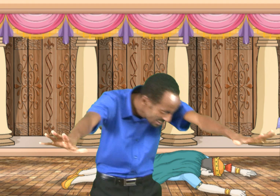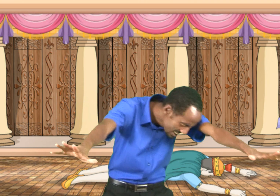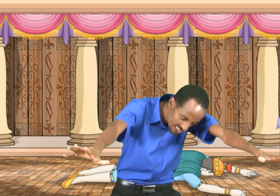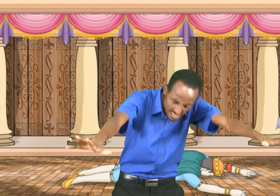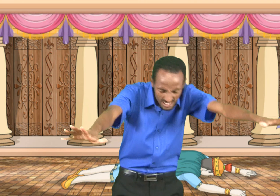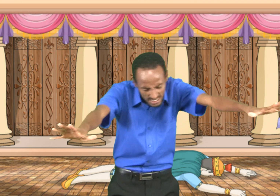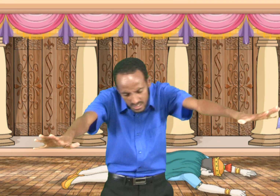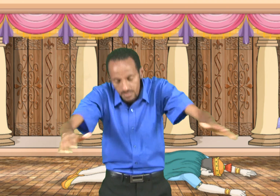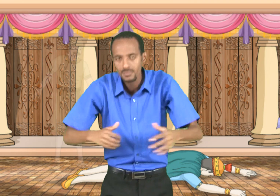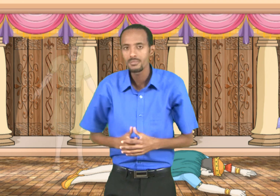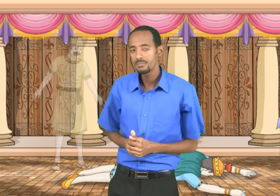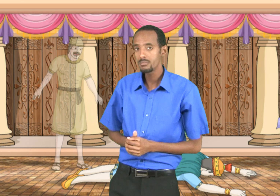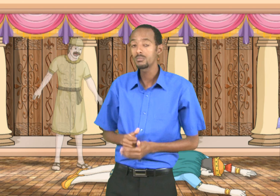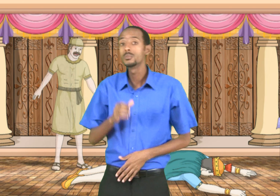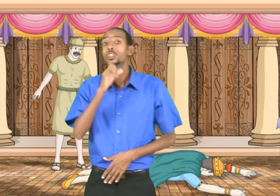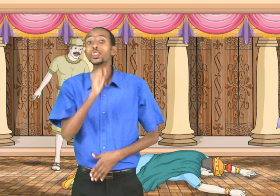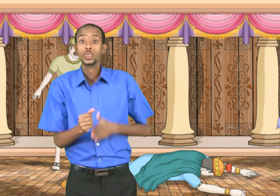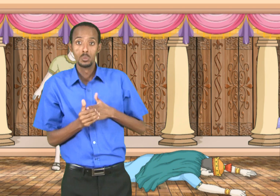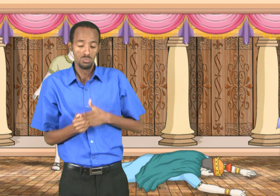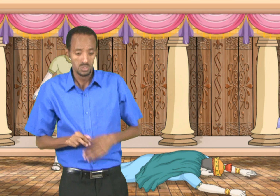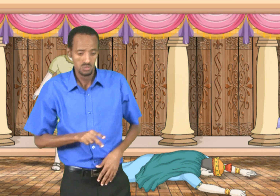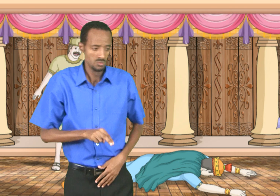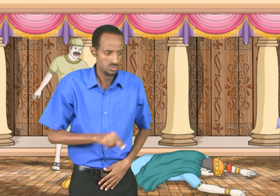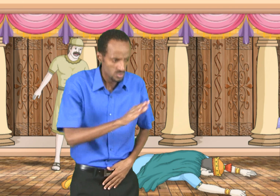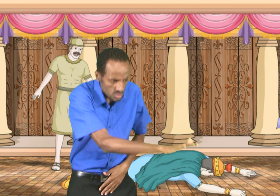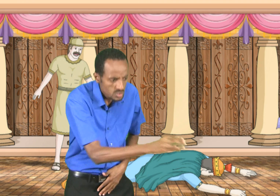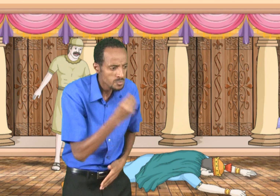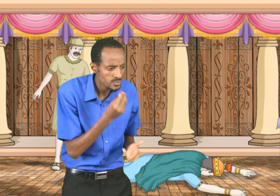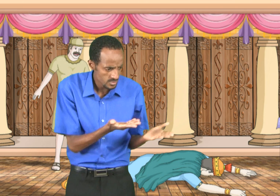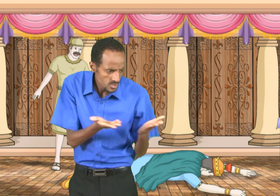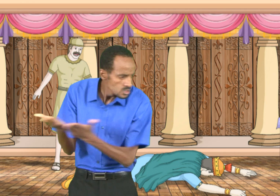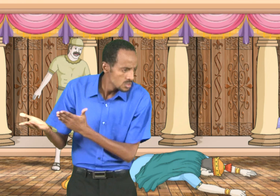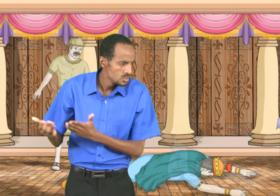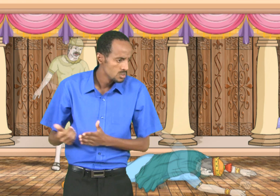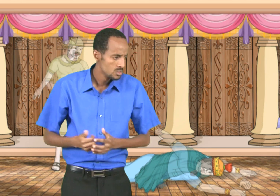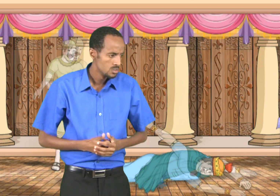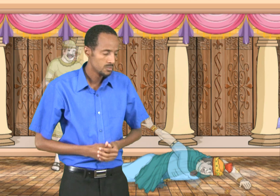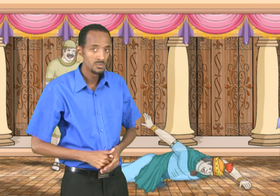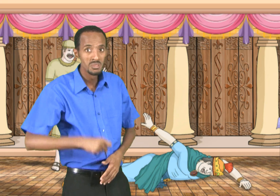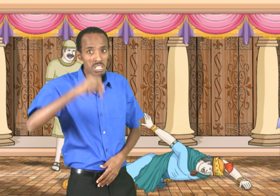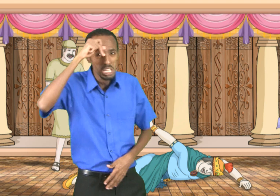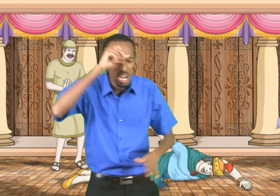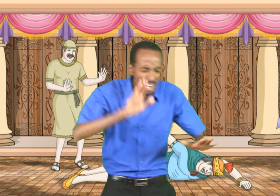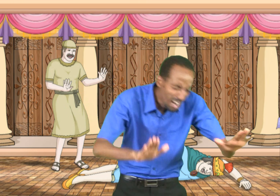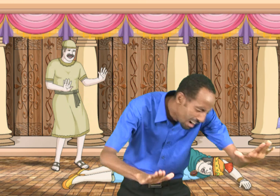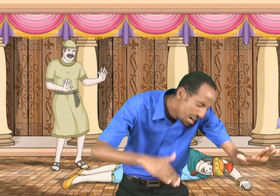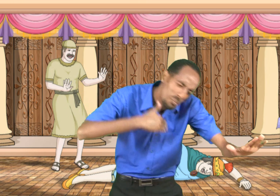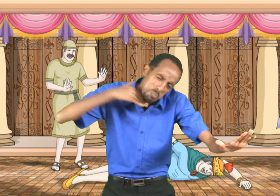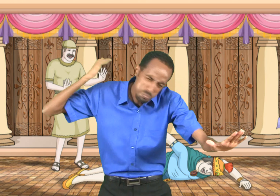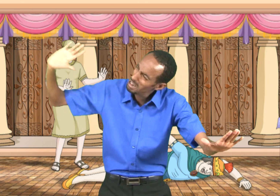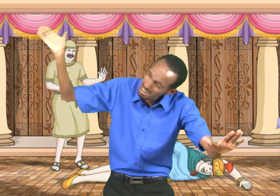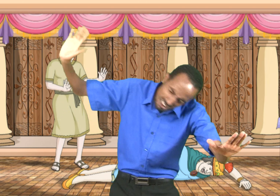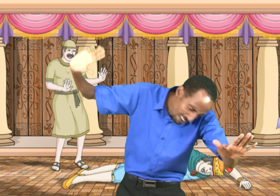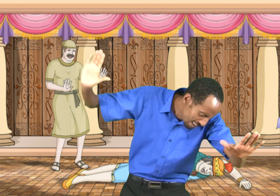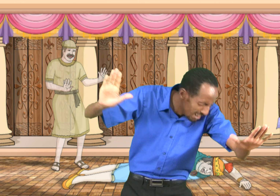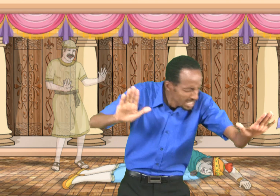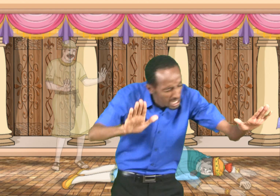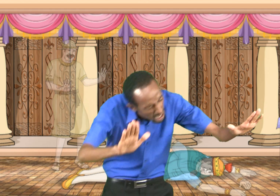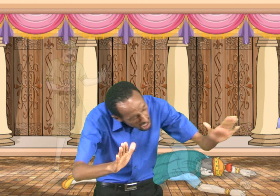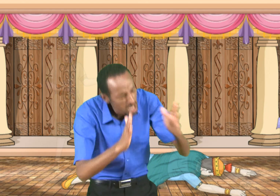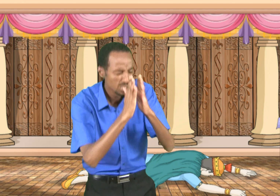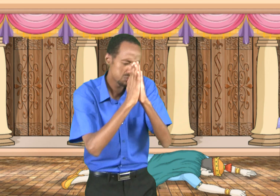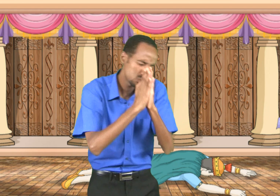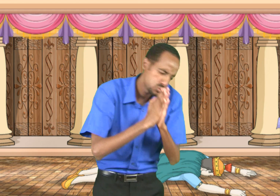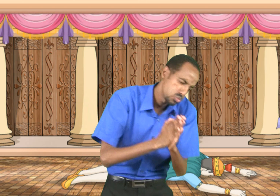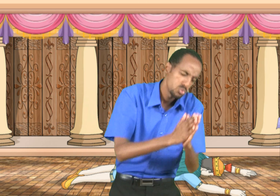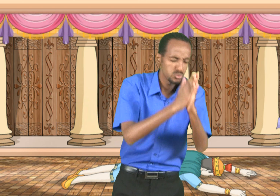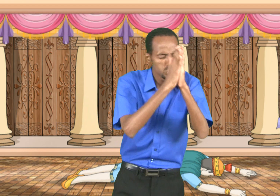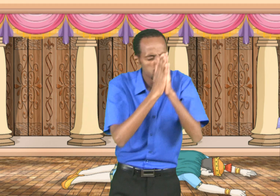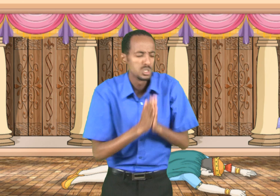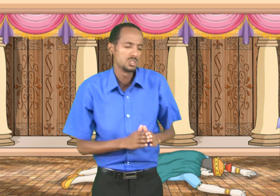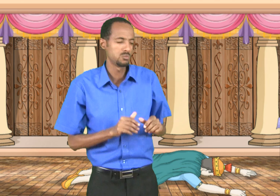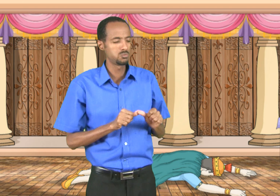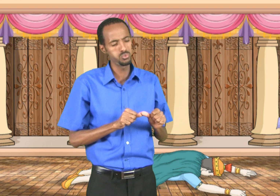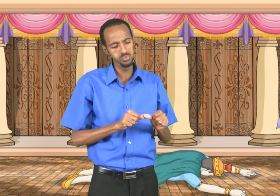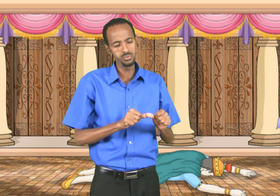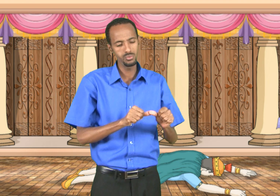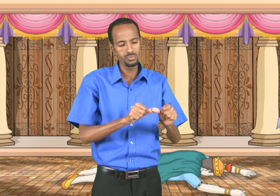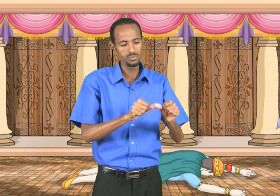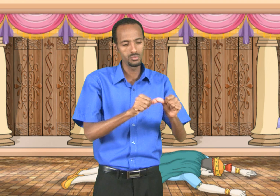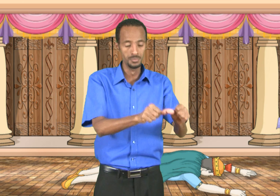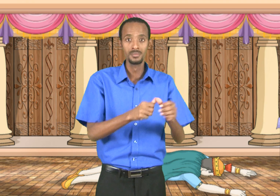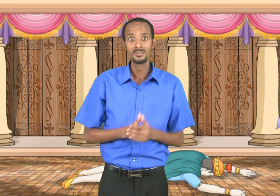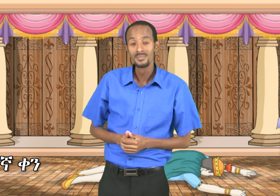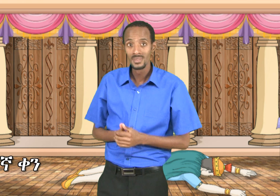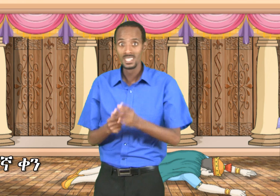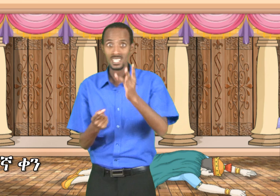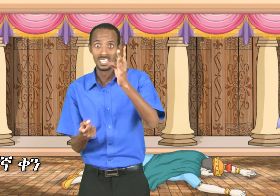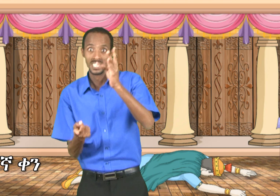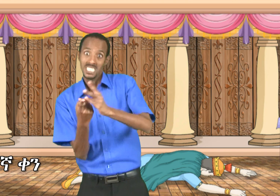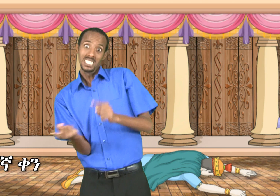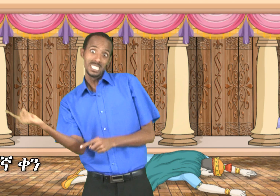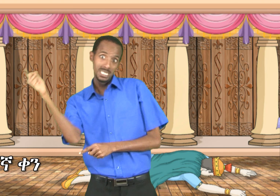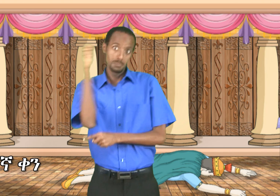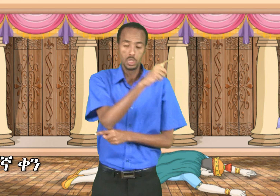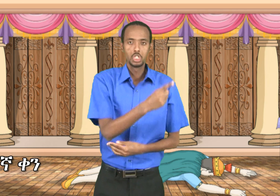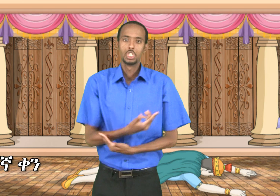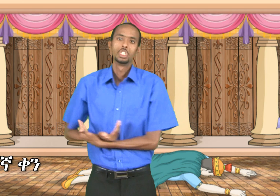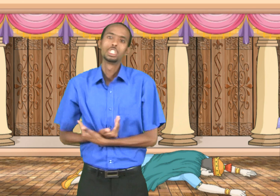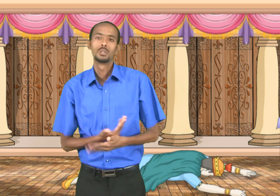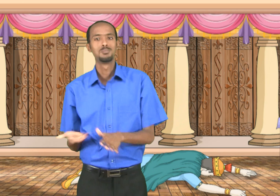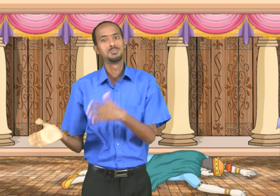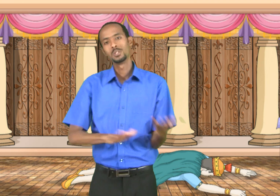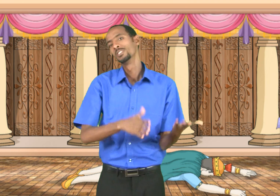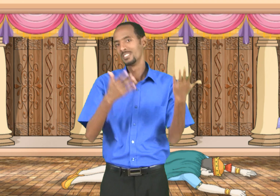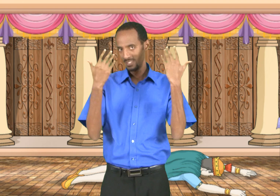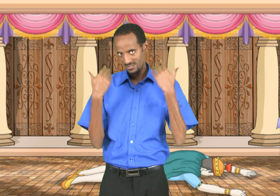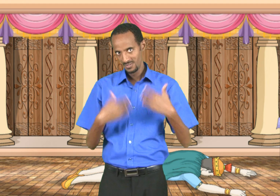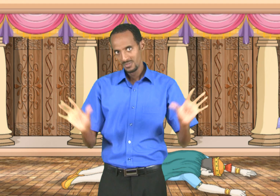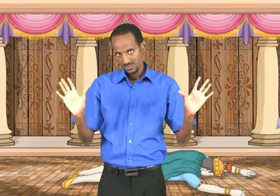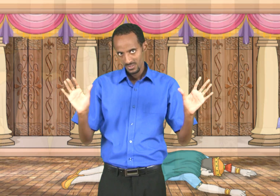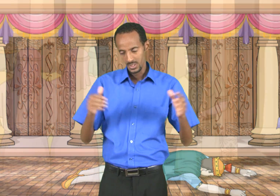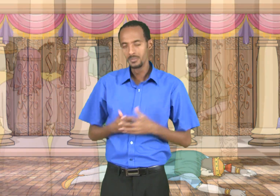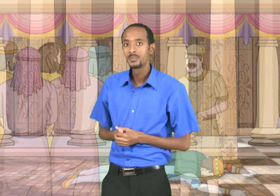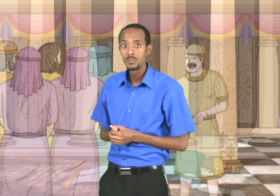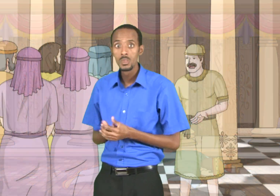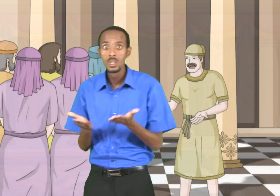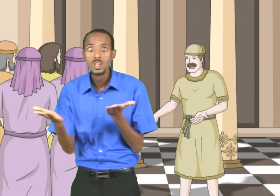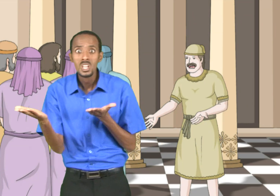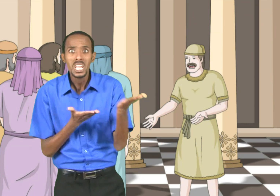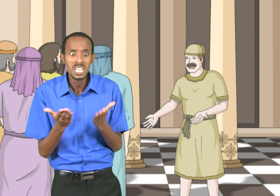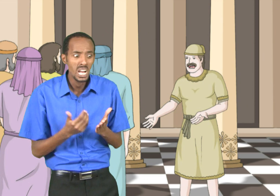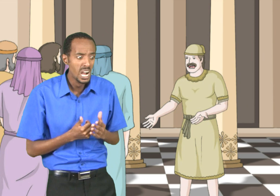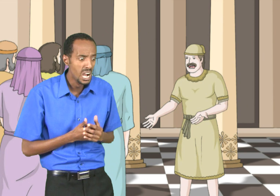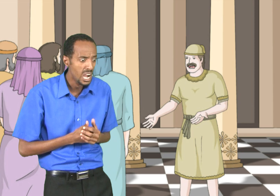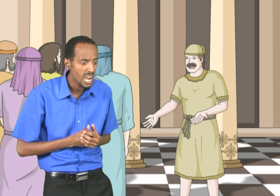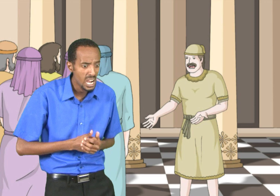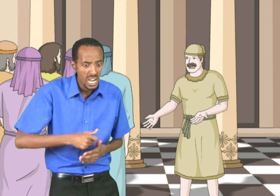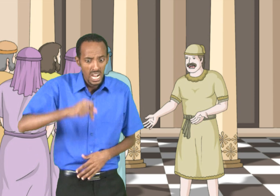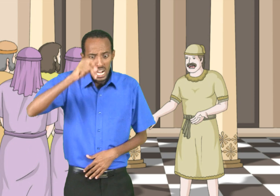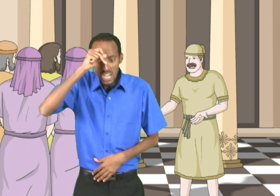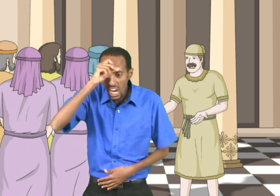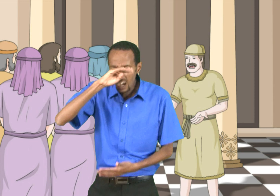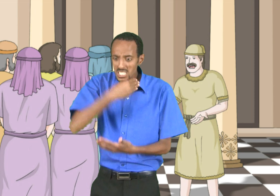The elders of his household stood beside him to help him up from the ground, but he was unwilling and would not eat anything with them. On the seventh day the child died.